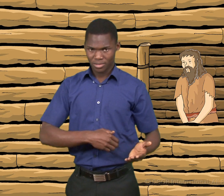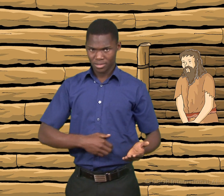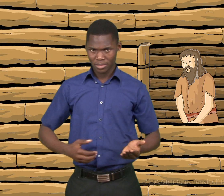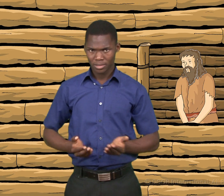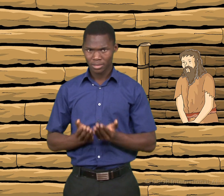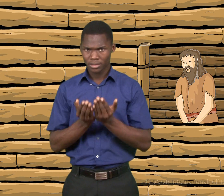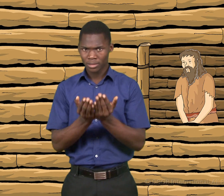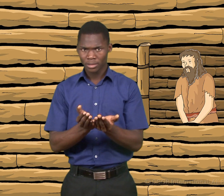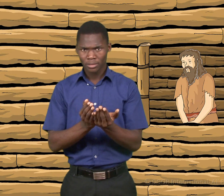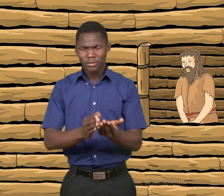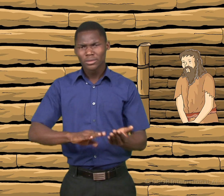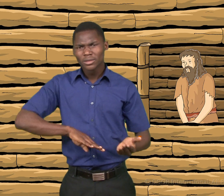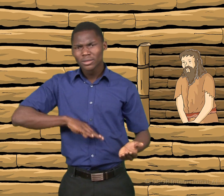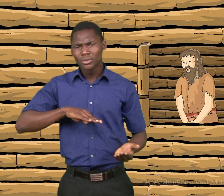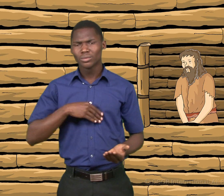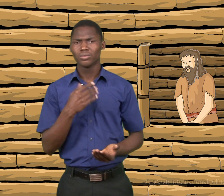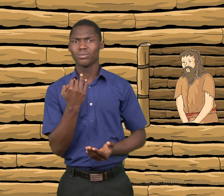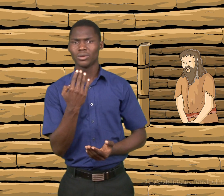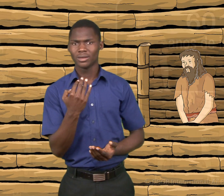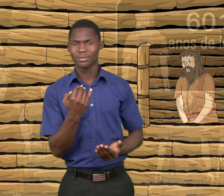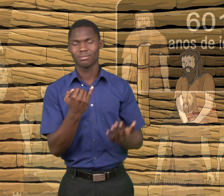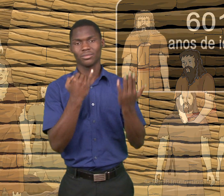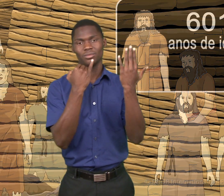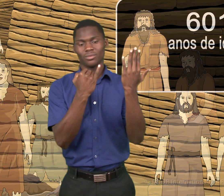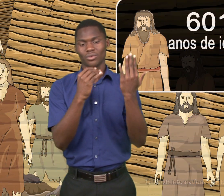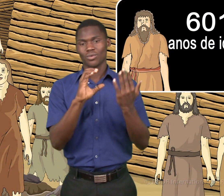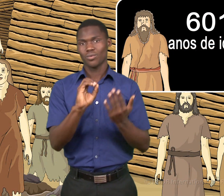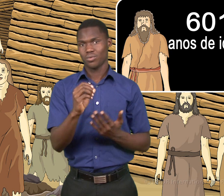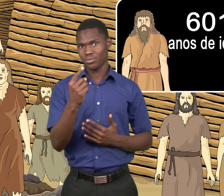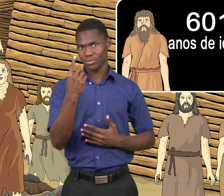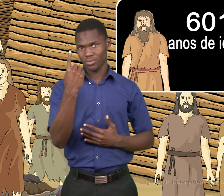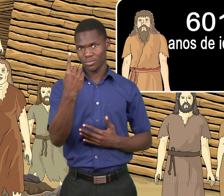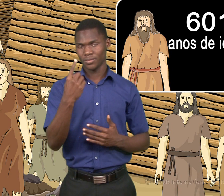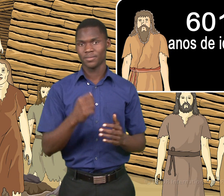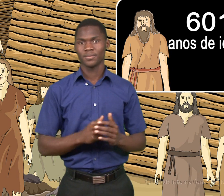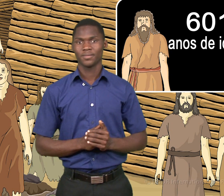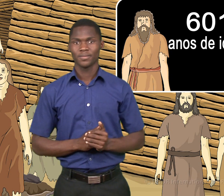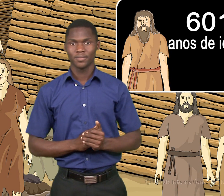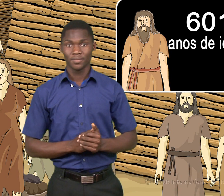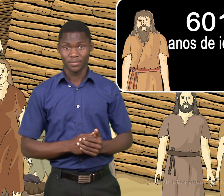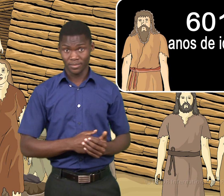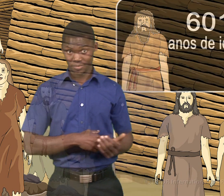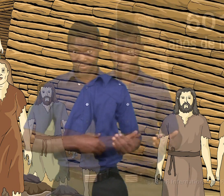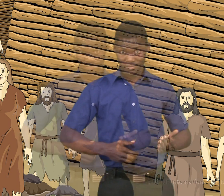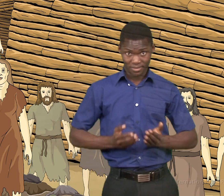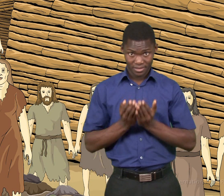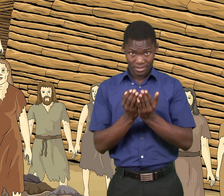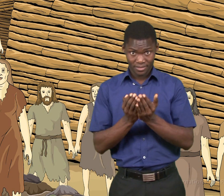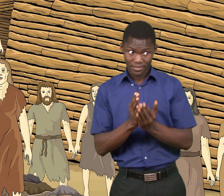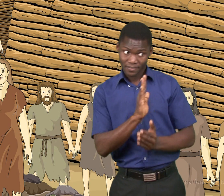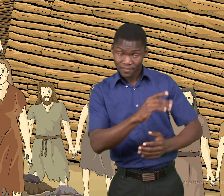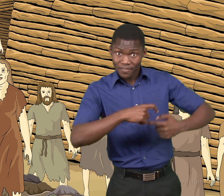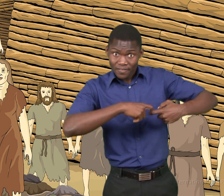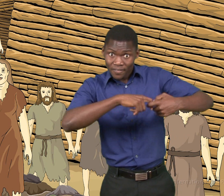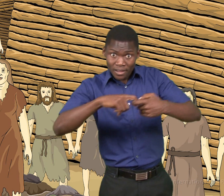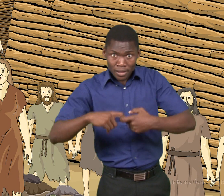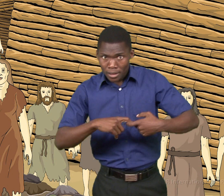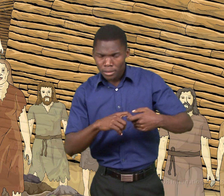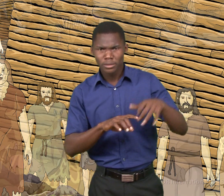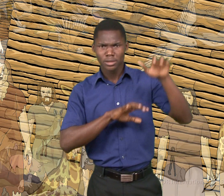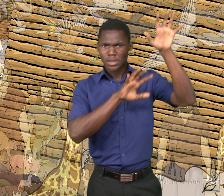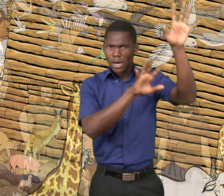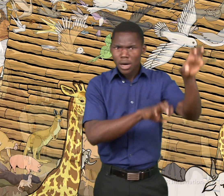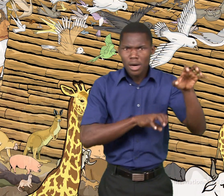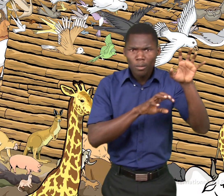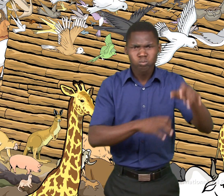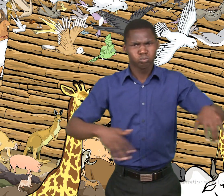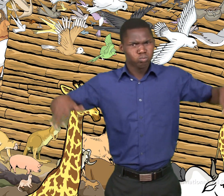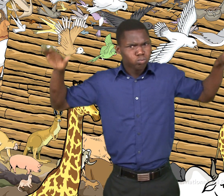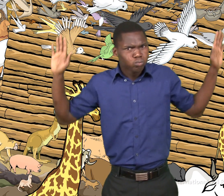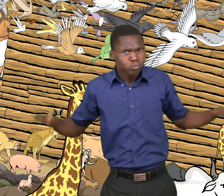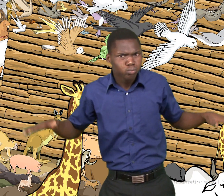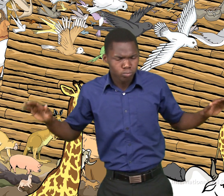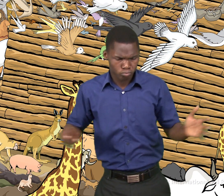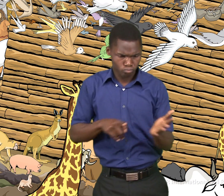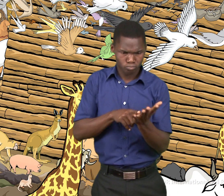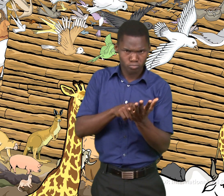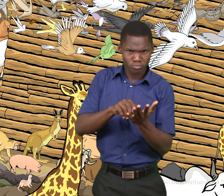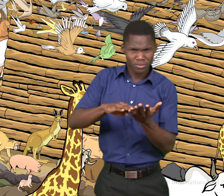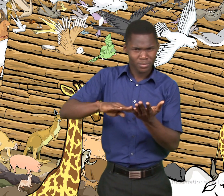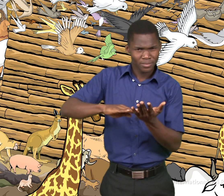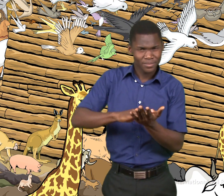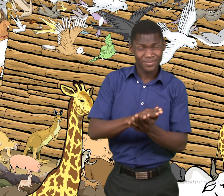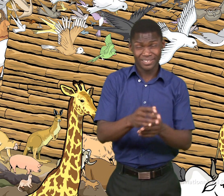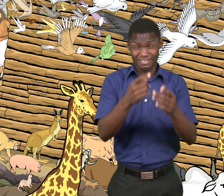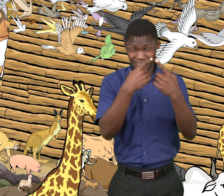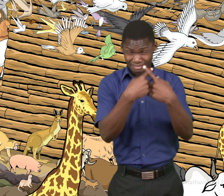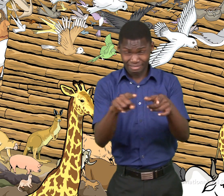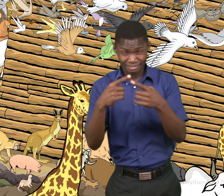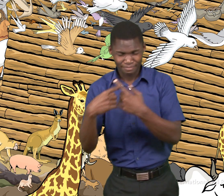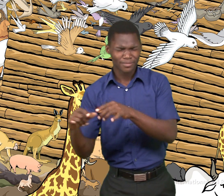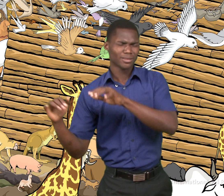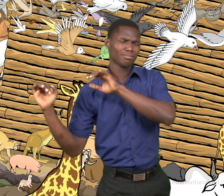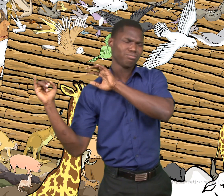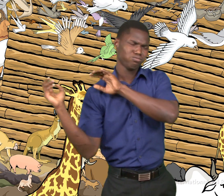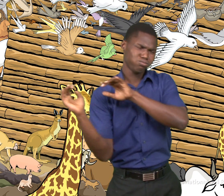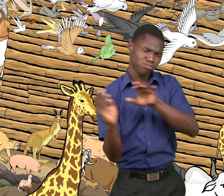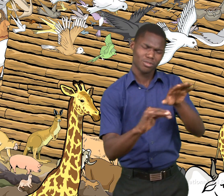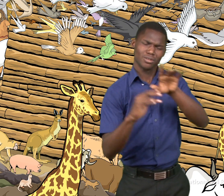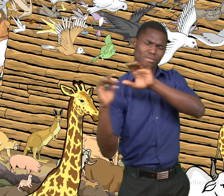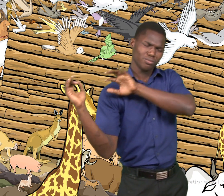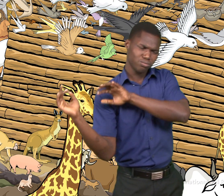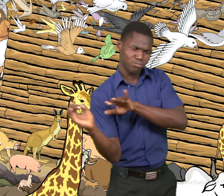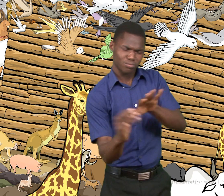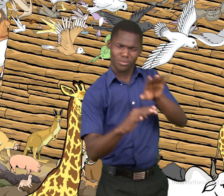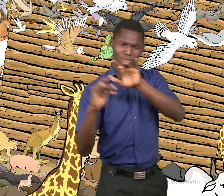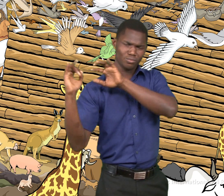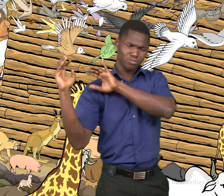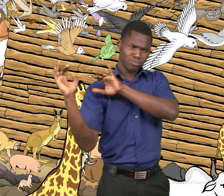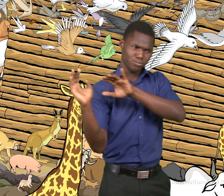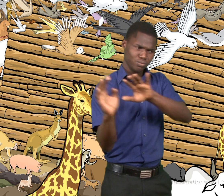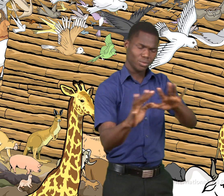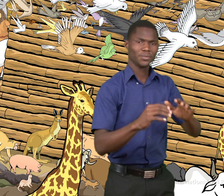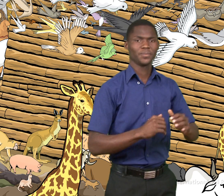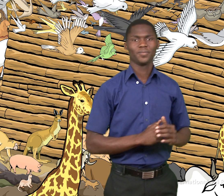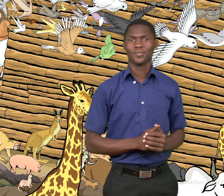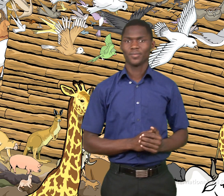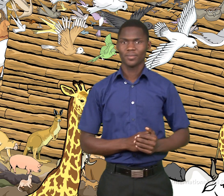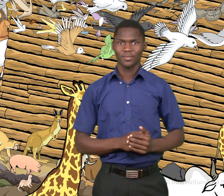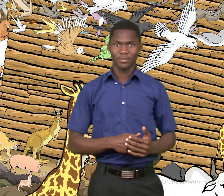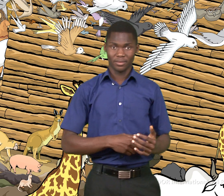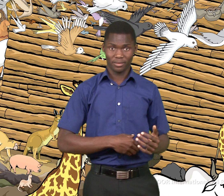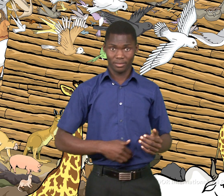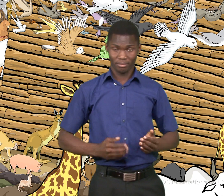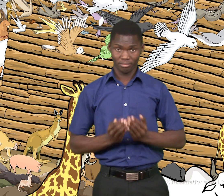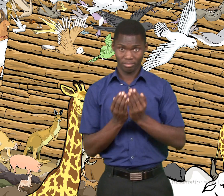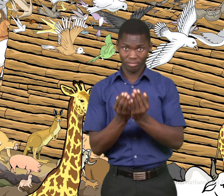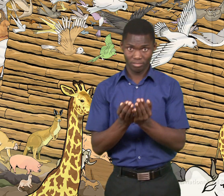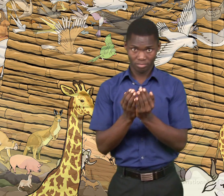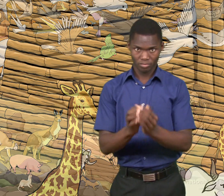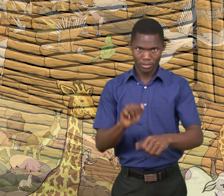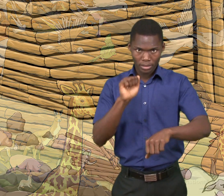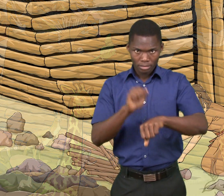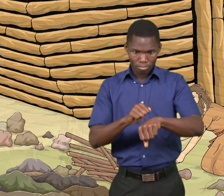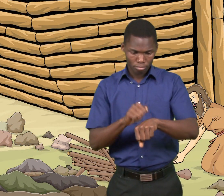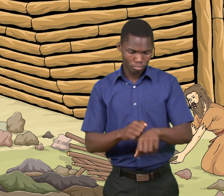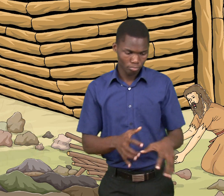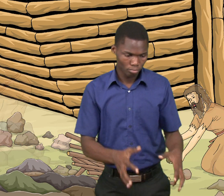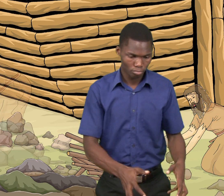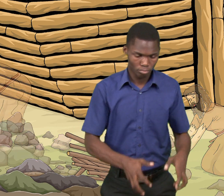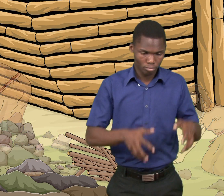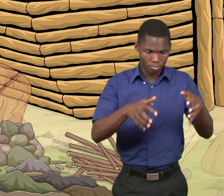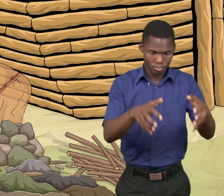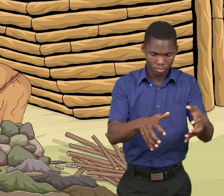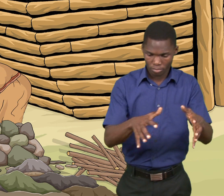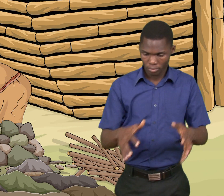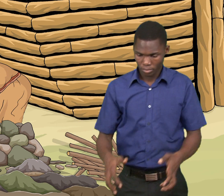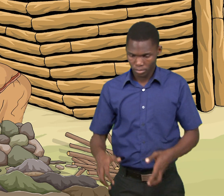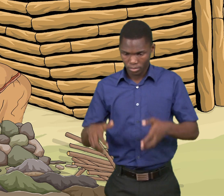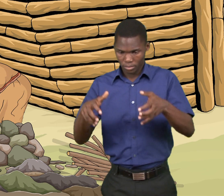So Noah came out, along with his sons and his wife and his sons’ wives. Every living creature, every creeping thing, and every bird—everything that moves upon the earth—came out of the ark, kind by kind.